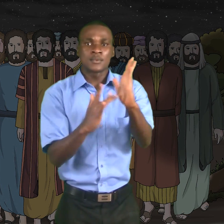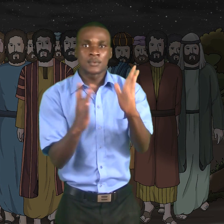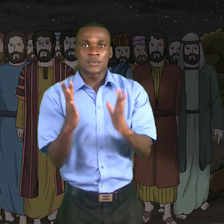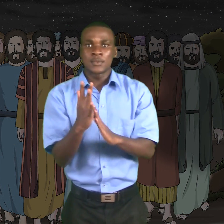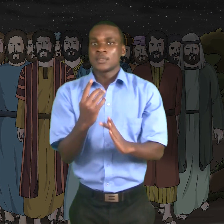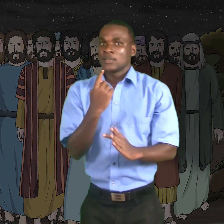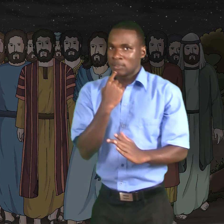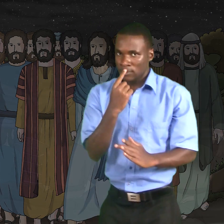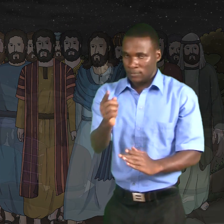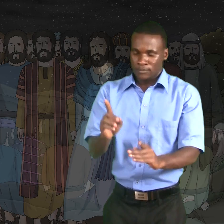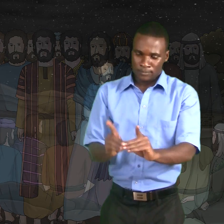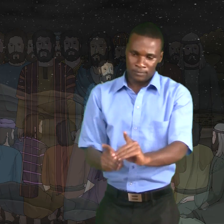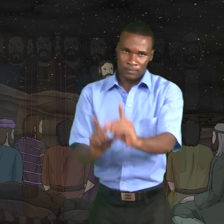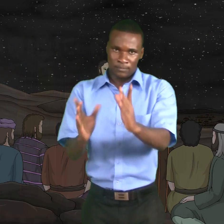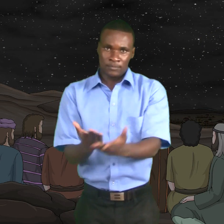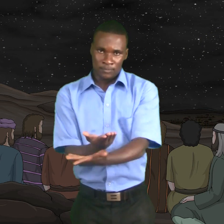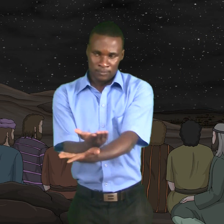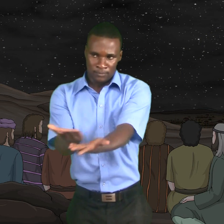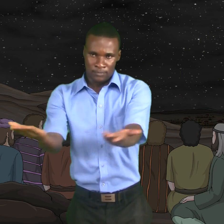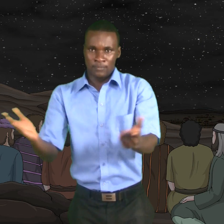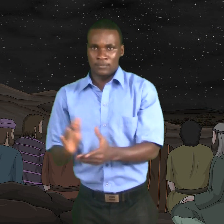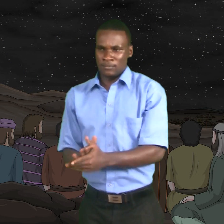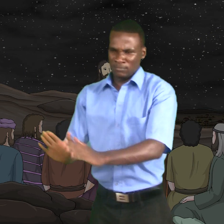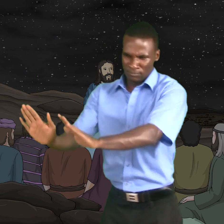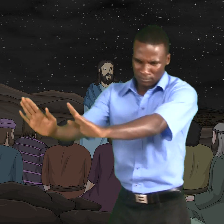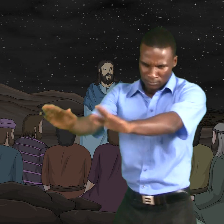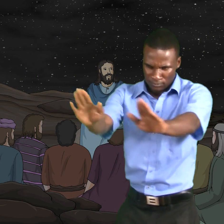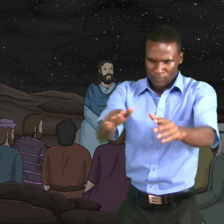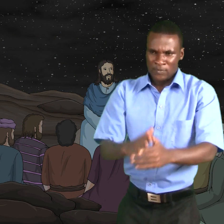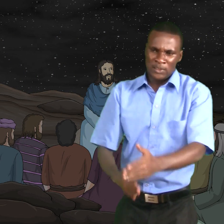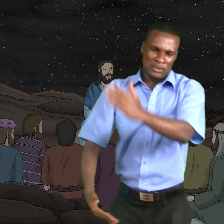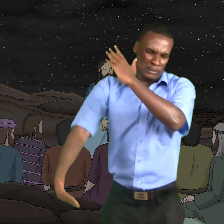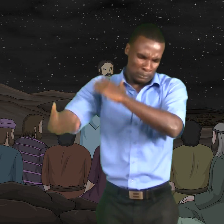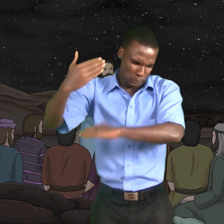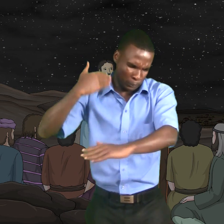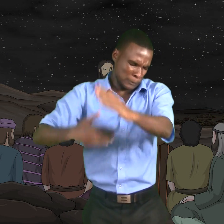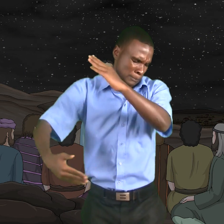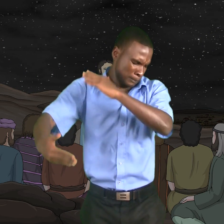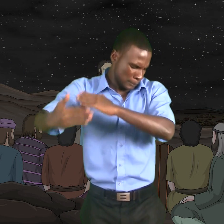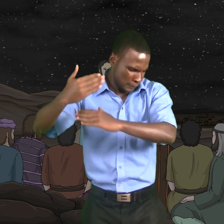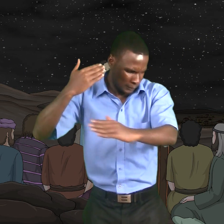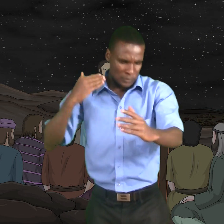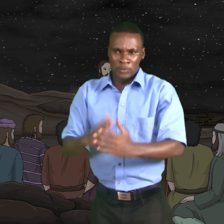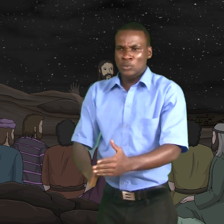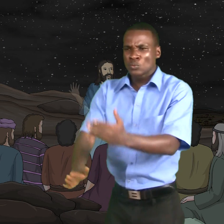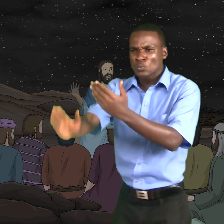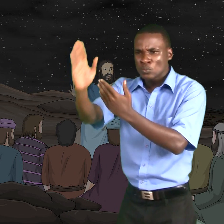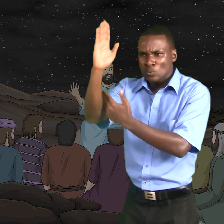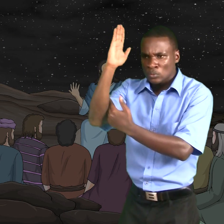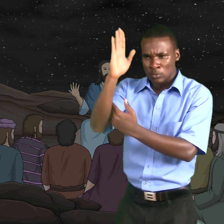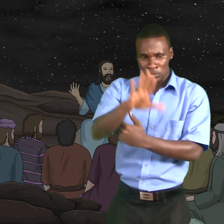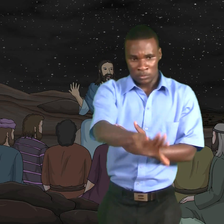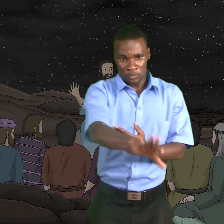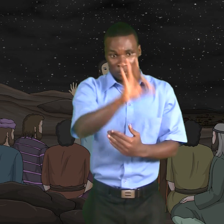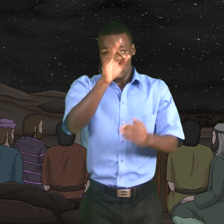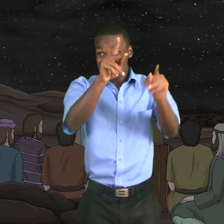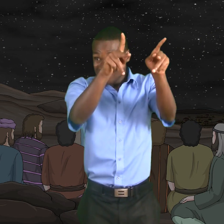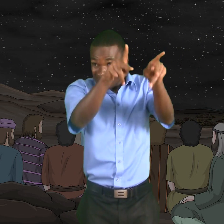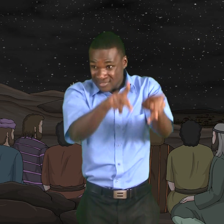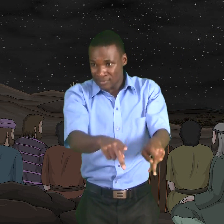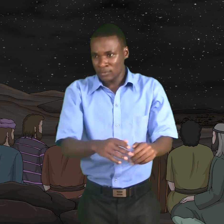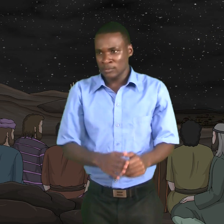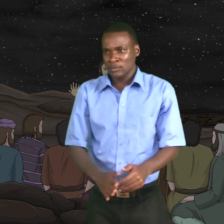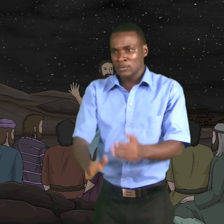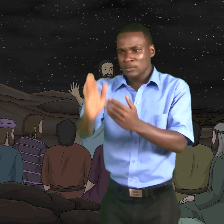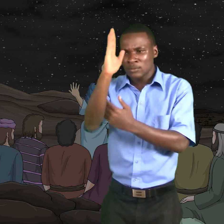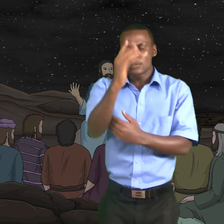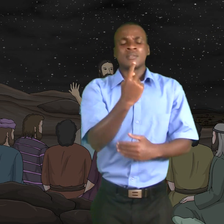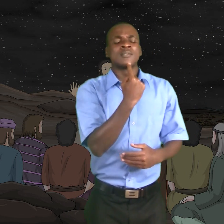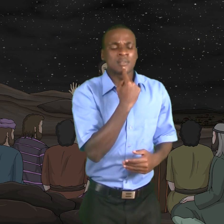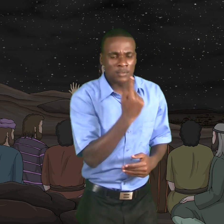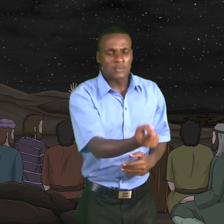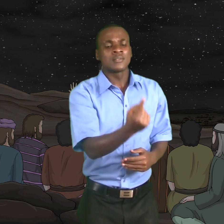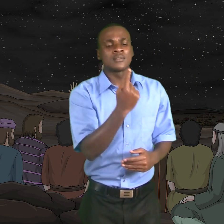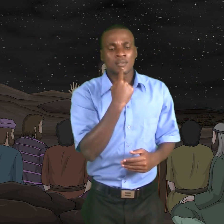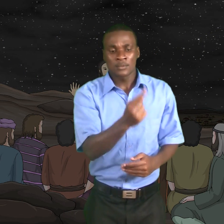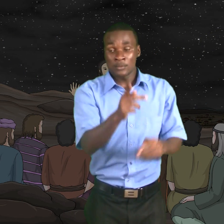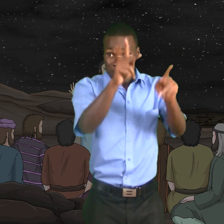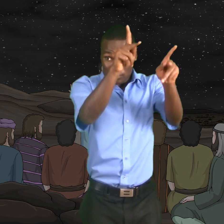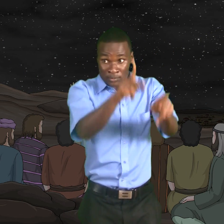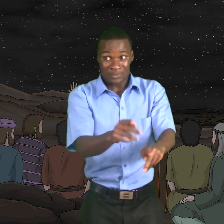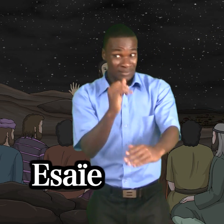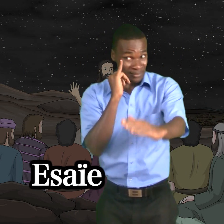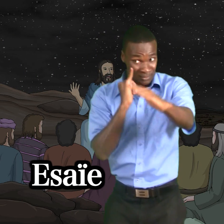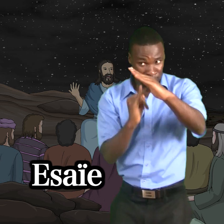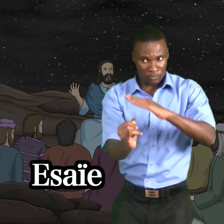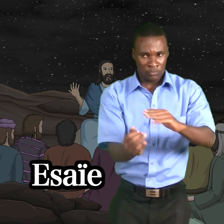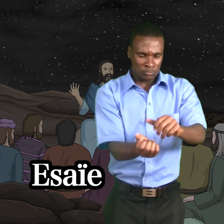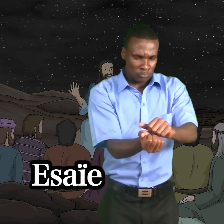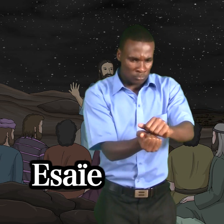Then Jesus said to them, “This very night you will all fall away on account of Me.